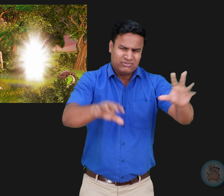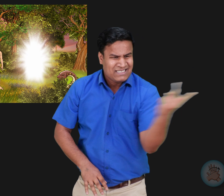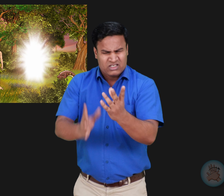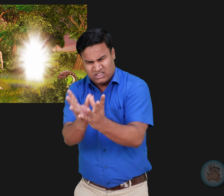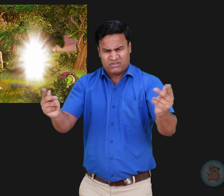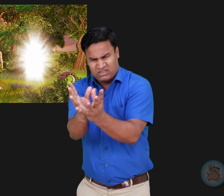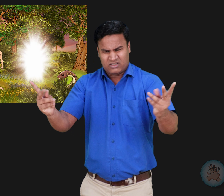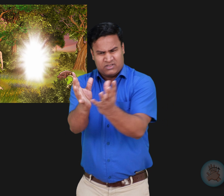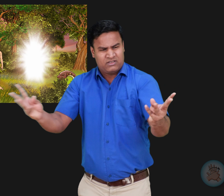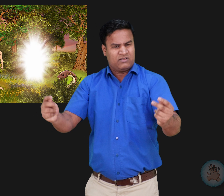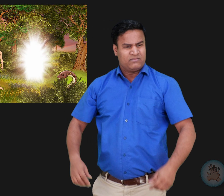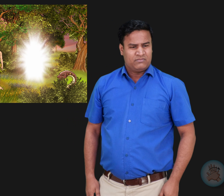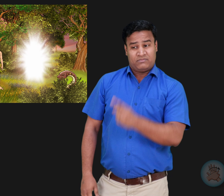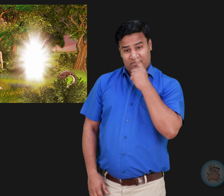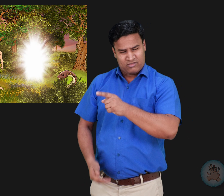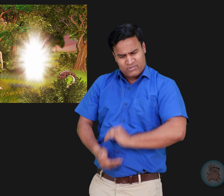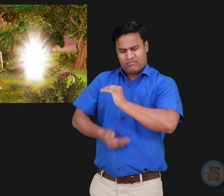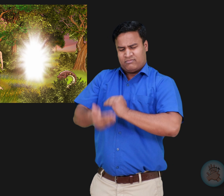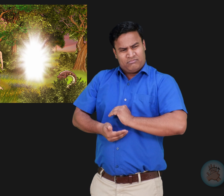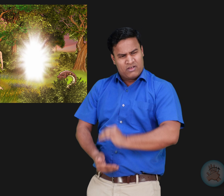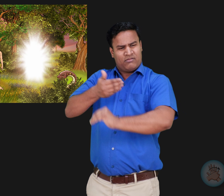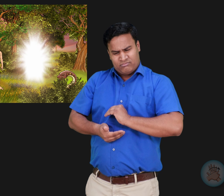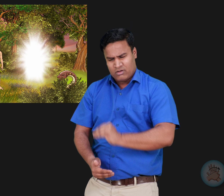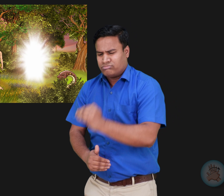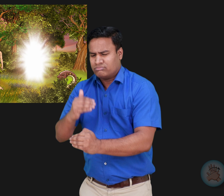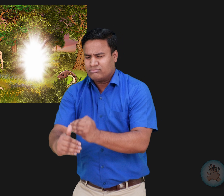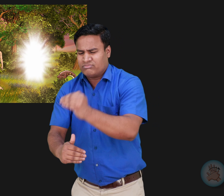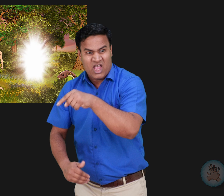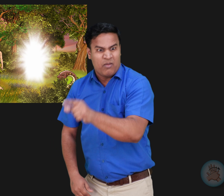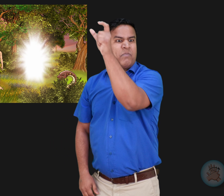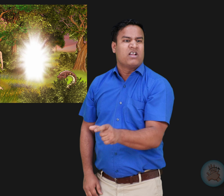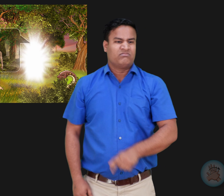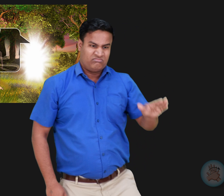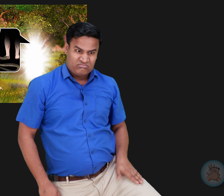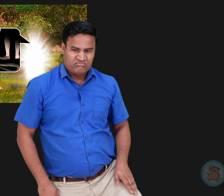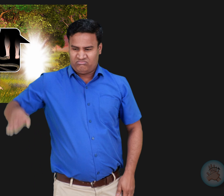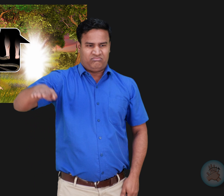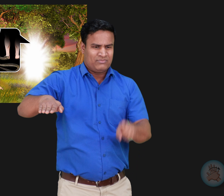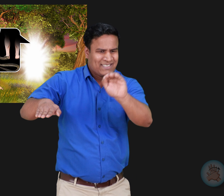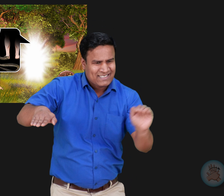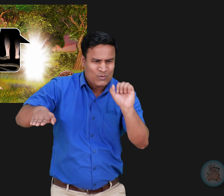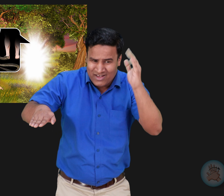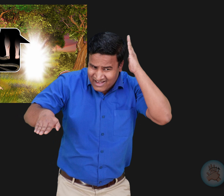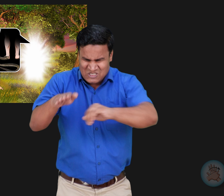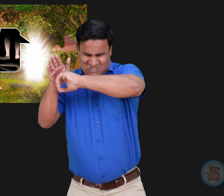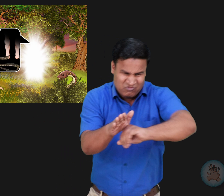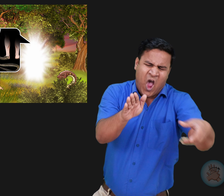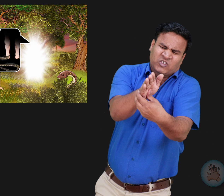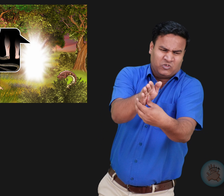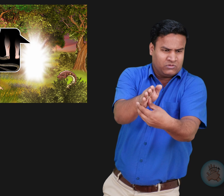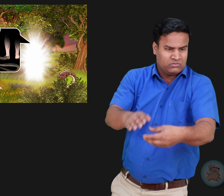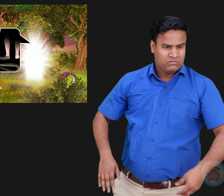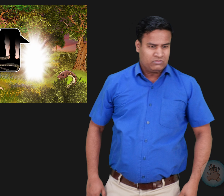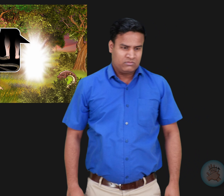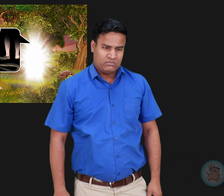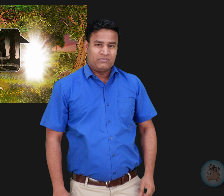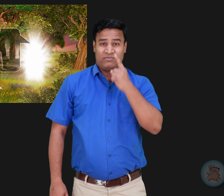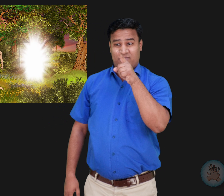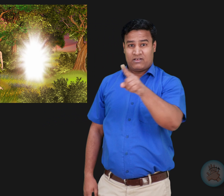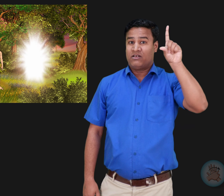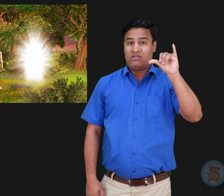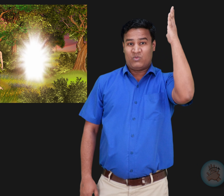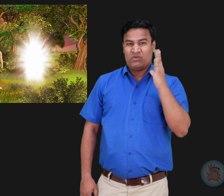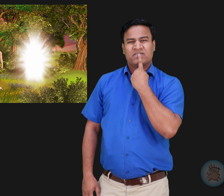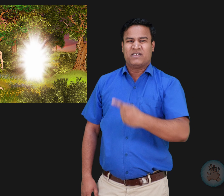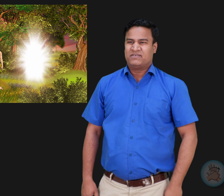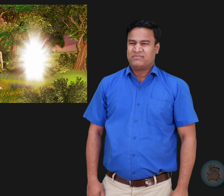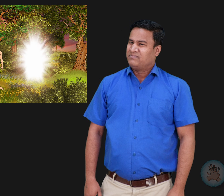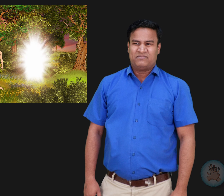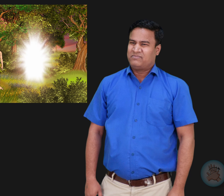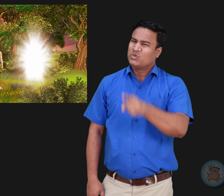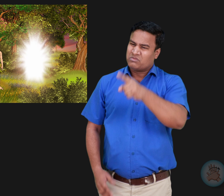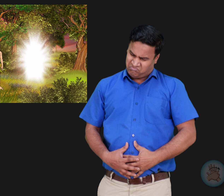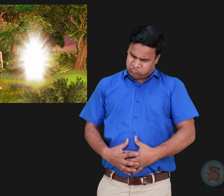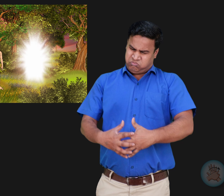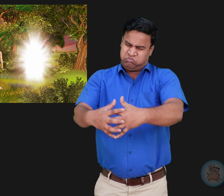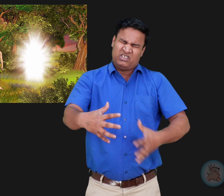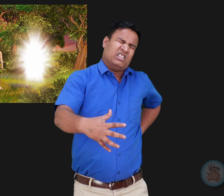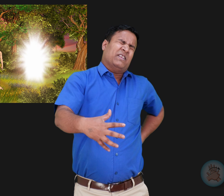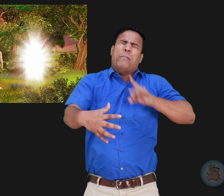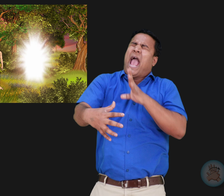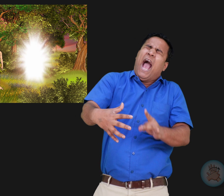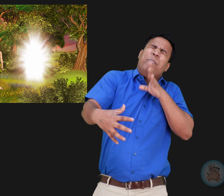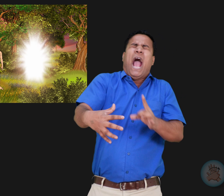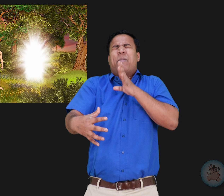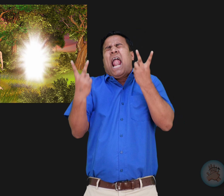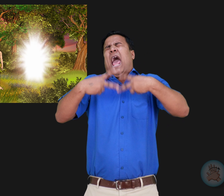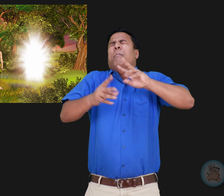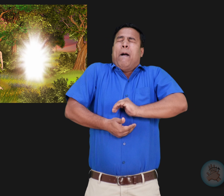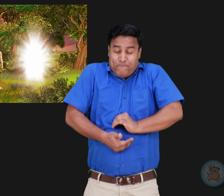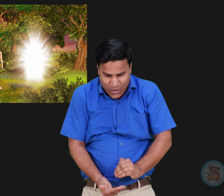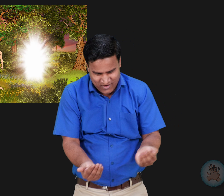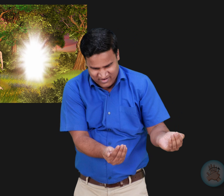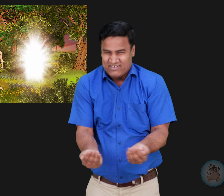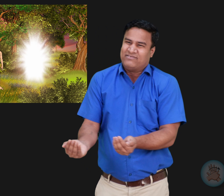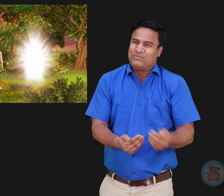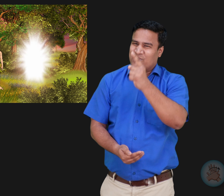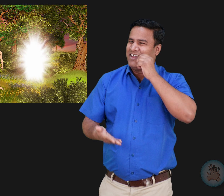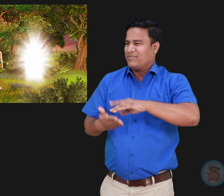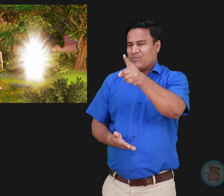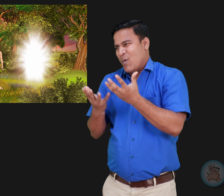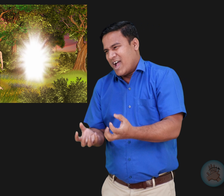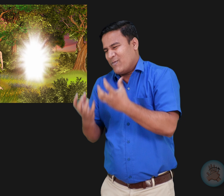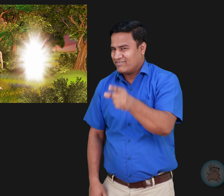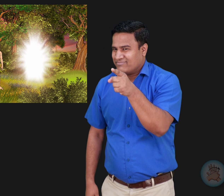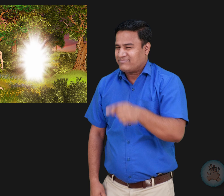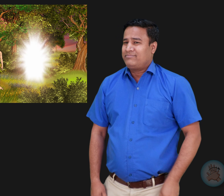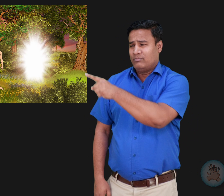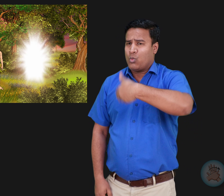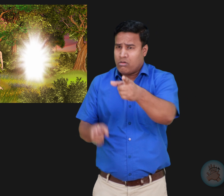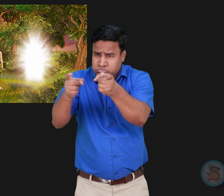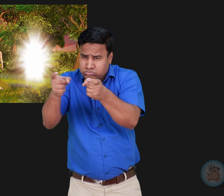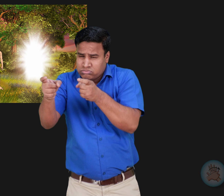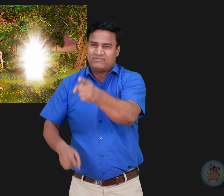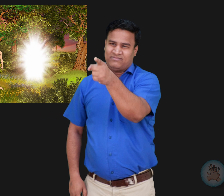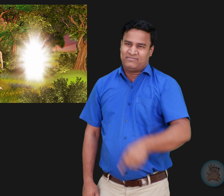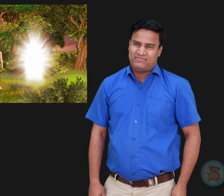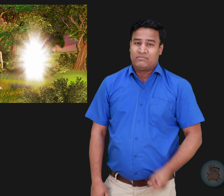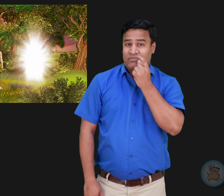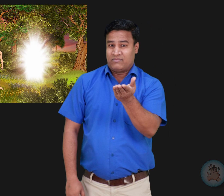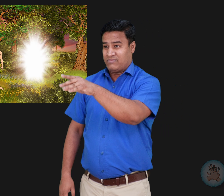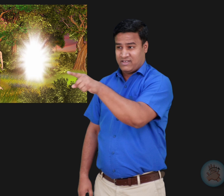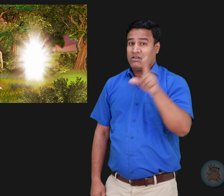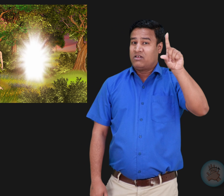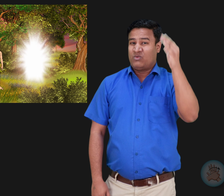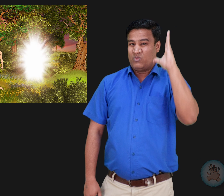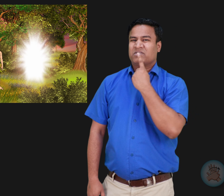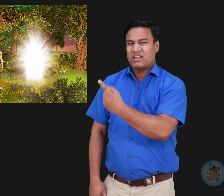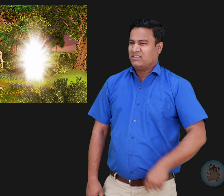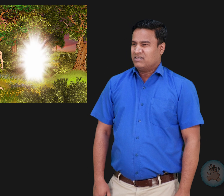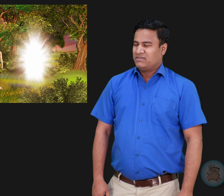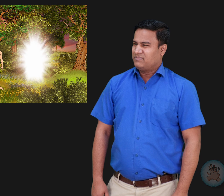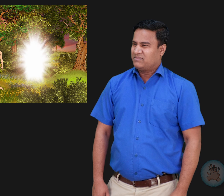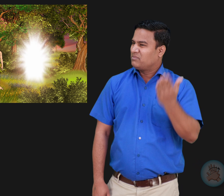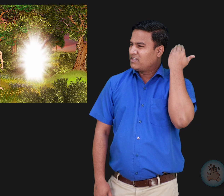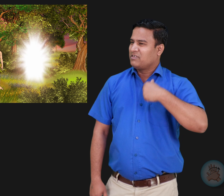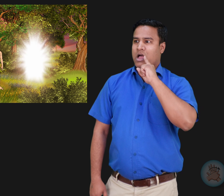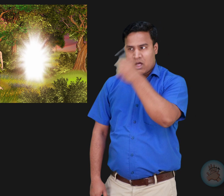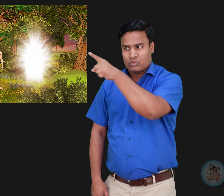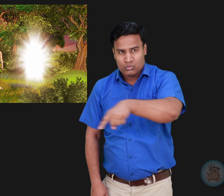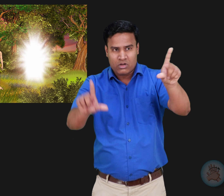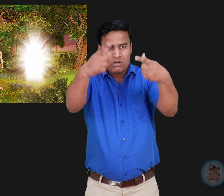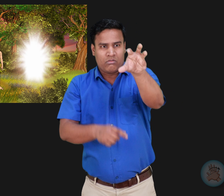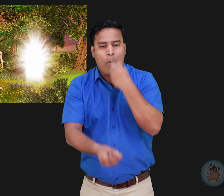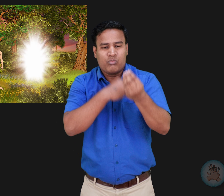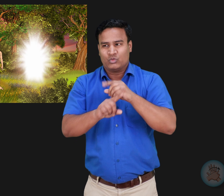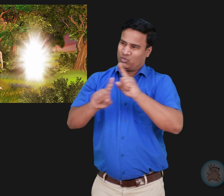He will crush your head, and you will strike his heel.” To the woman He said: “I will sharply increase your pain in childbirth; in pain you will bring forth children. Your desire will be for your husband, and he will rule over you.”